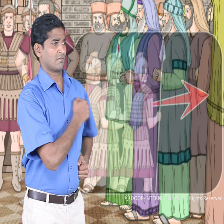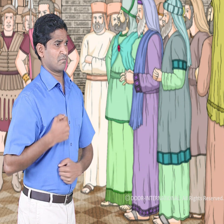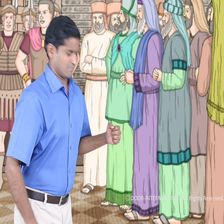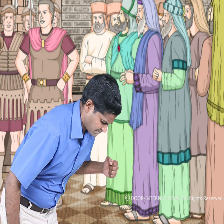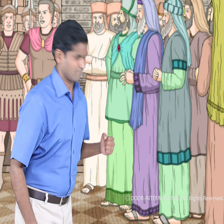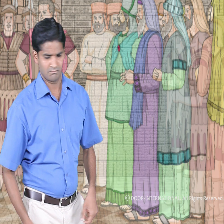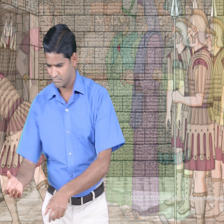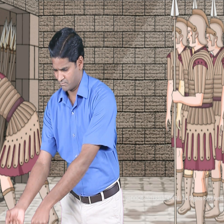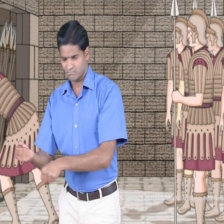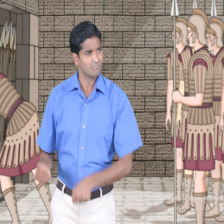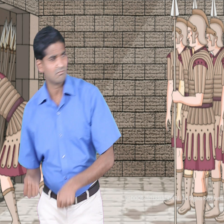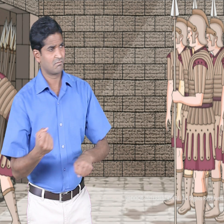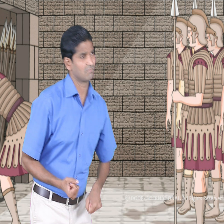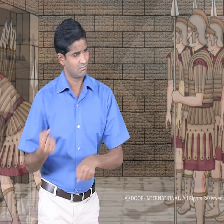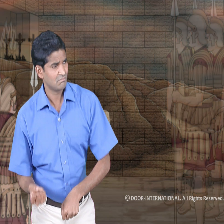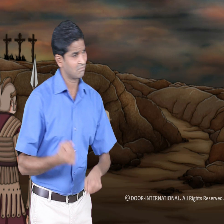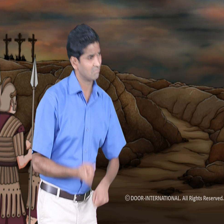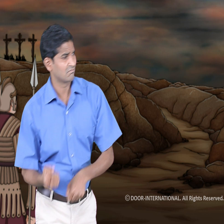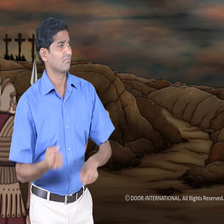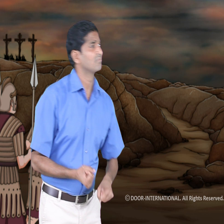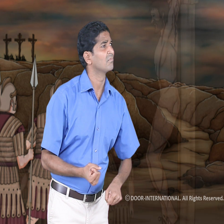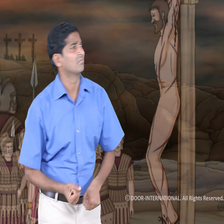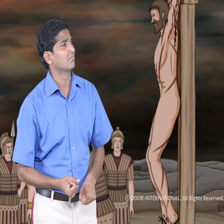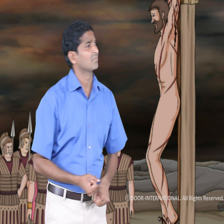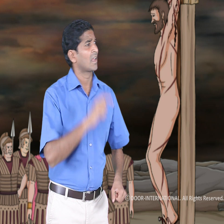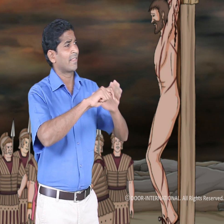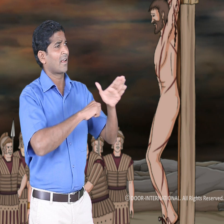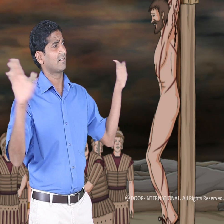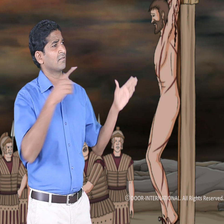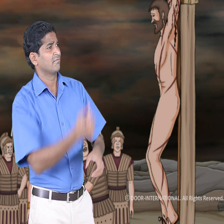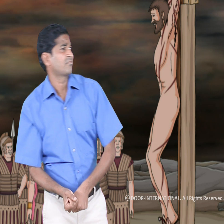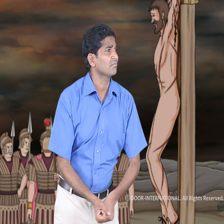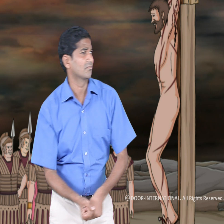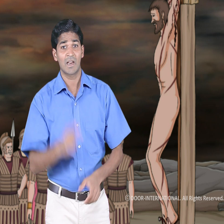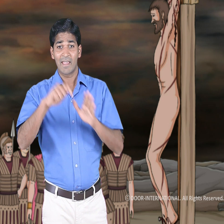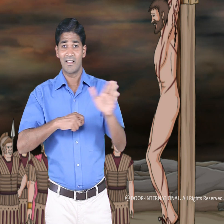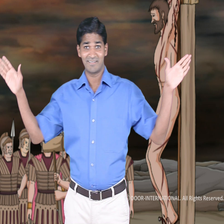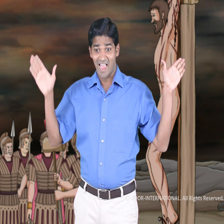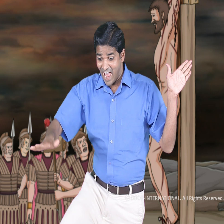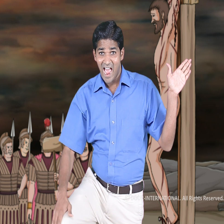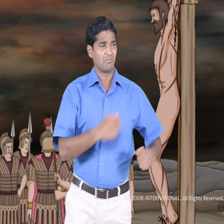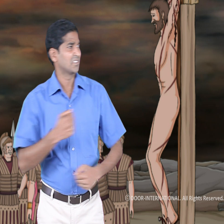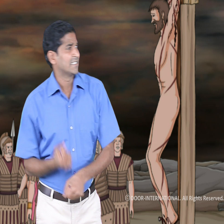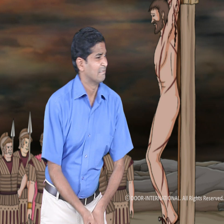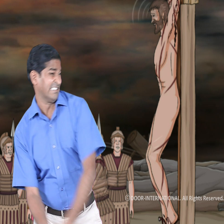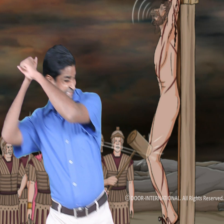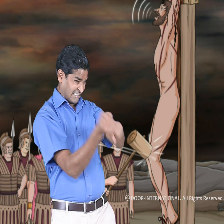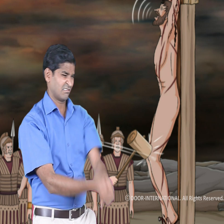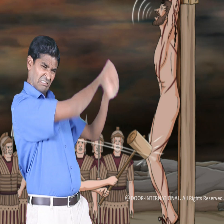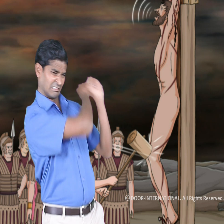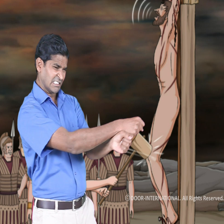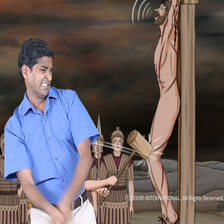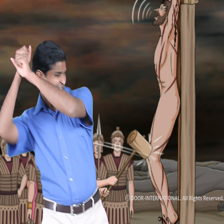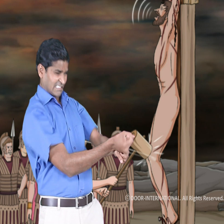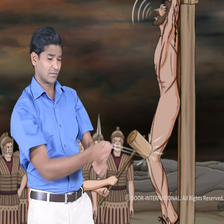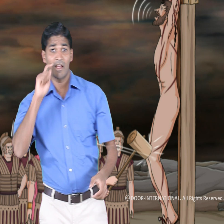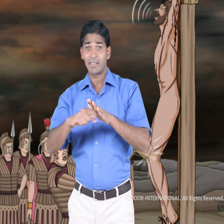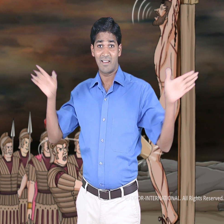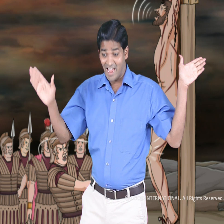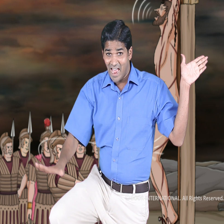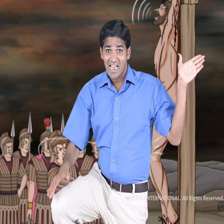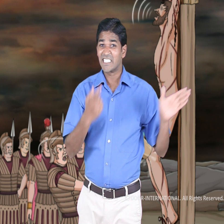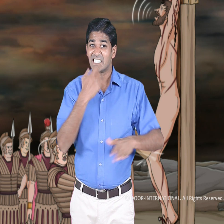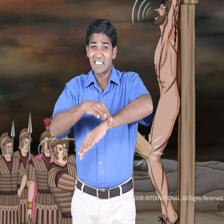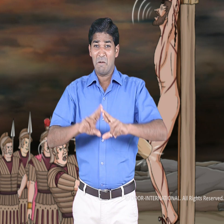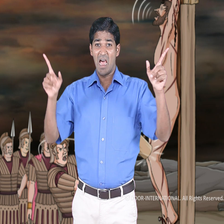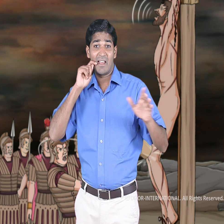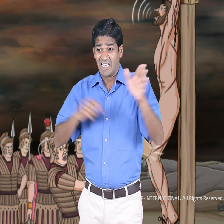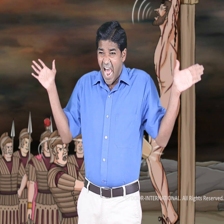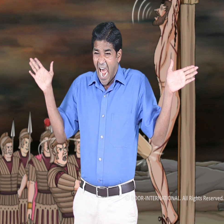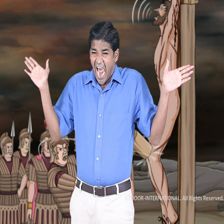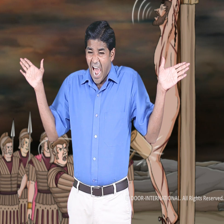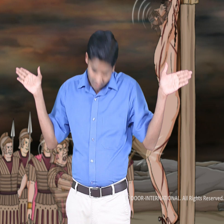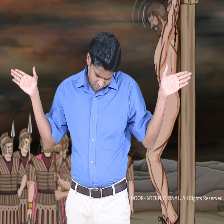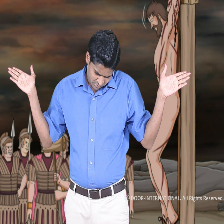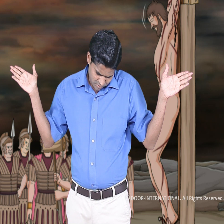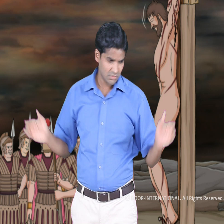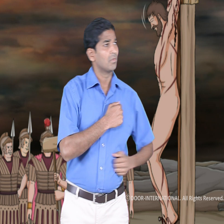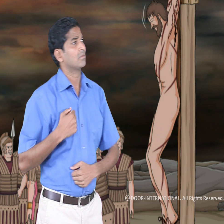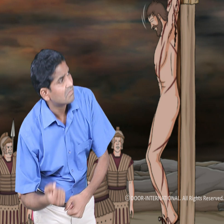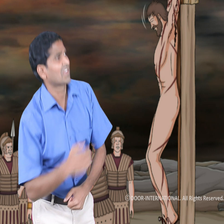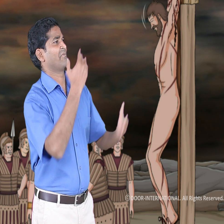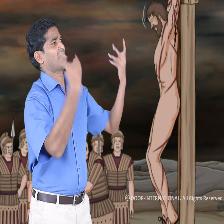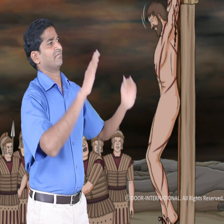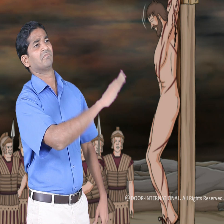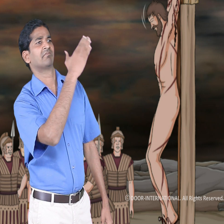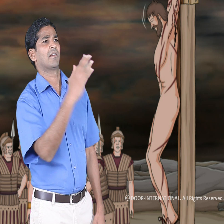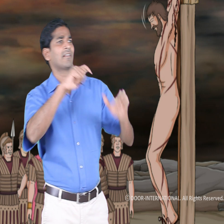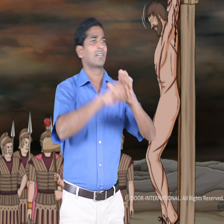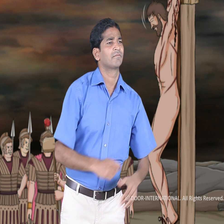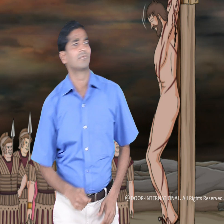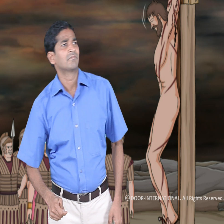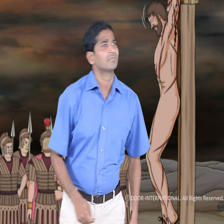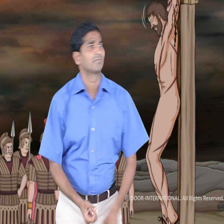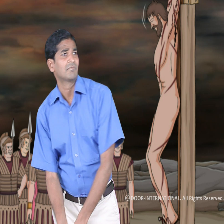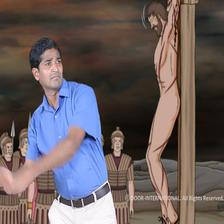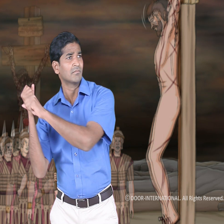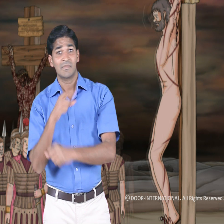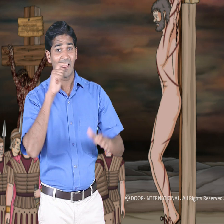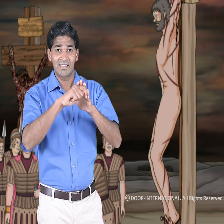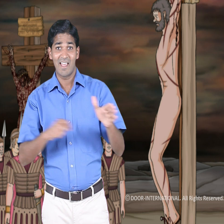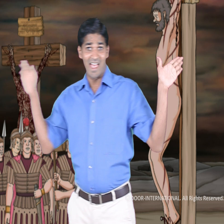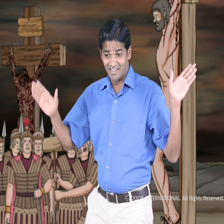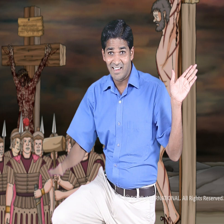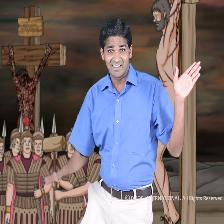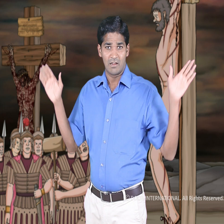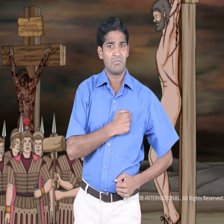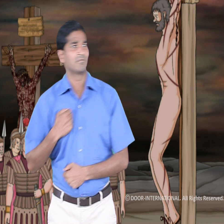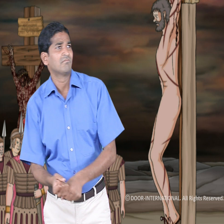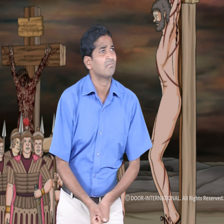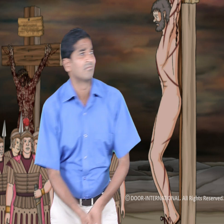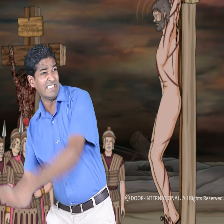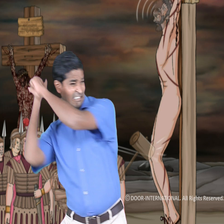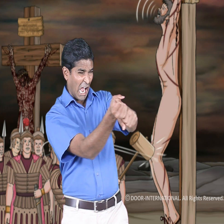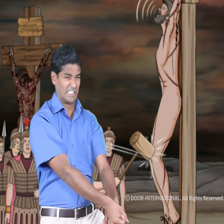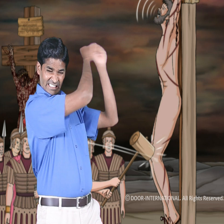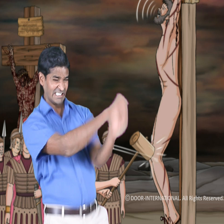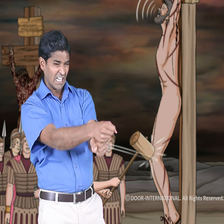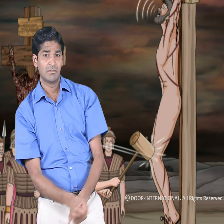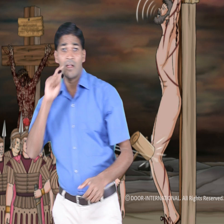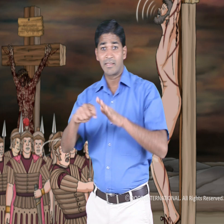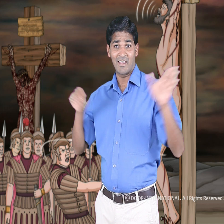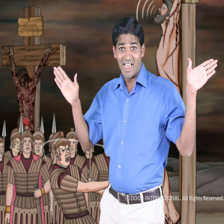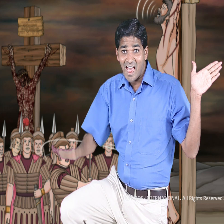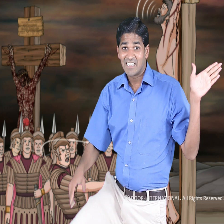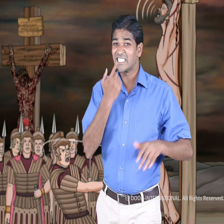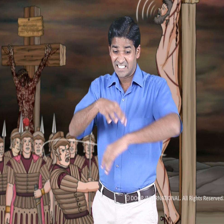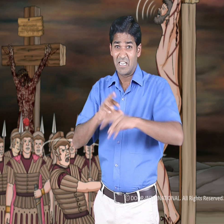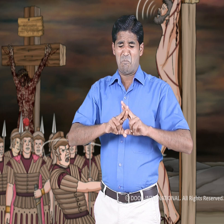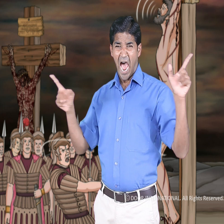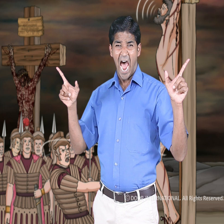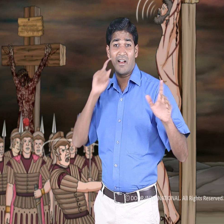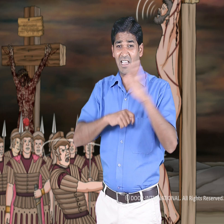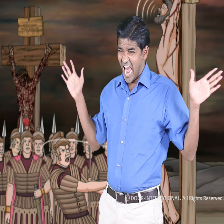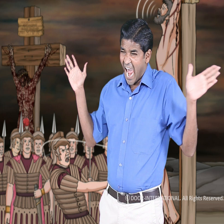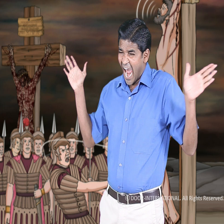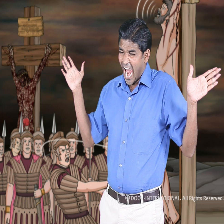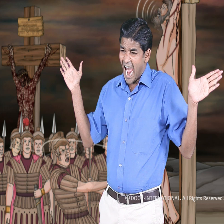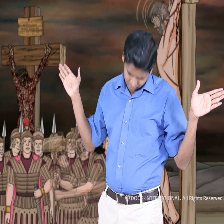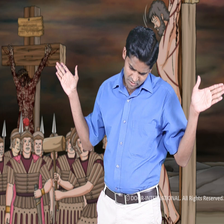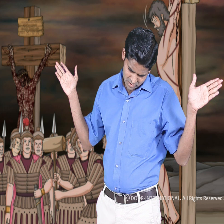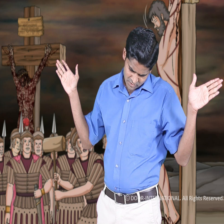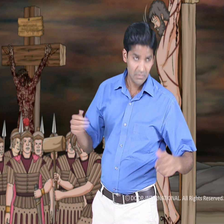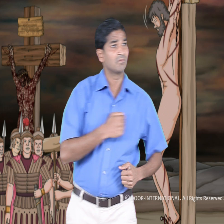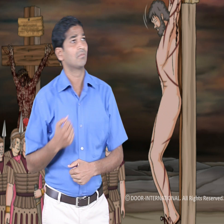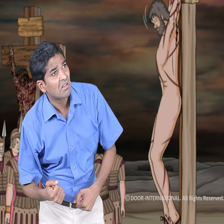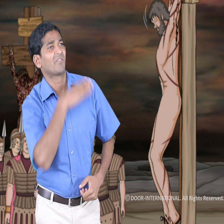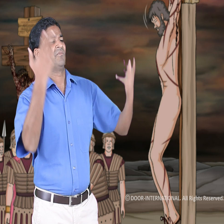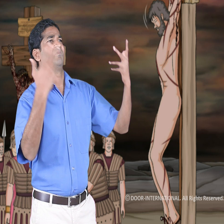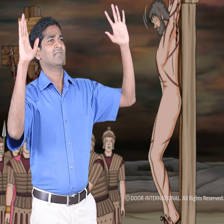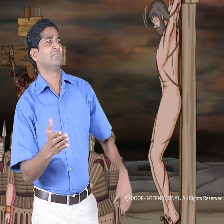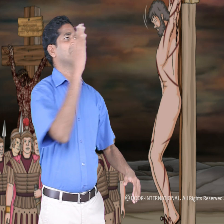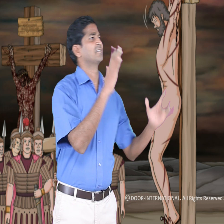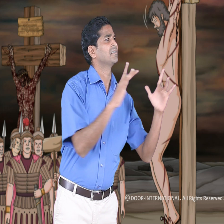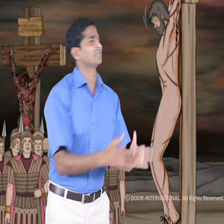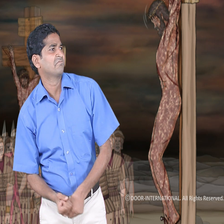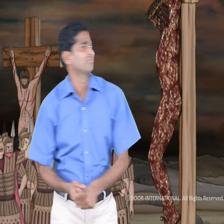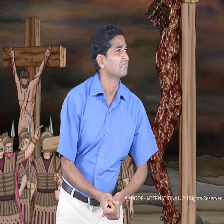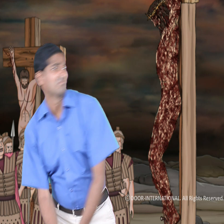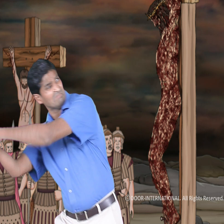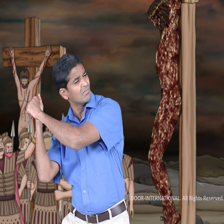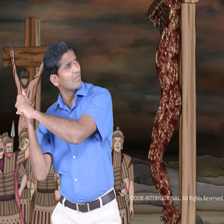So the soldiers came and broke the legs of the first man who had been crucified with Jesus, and those of the other.